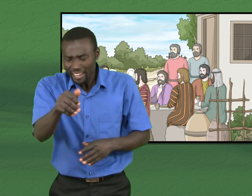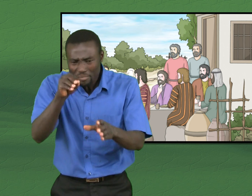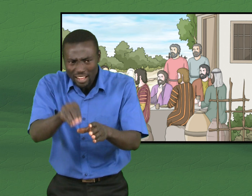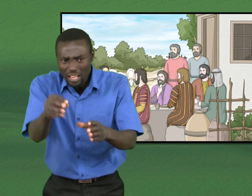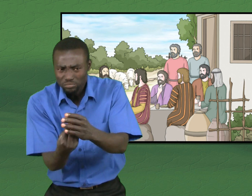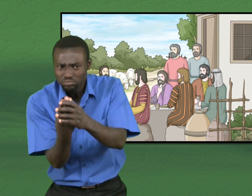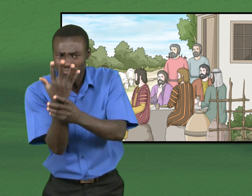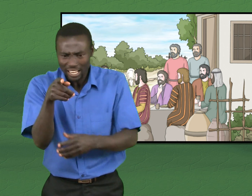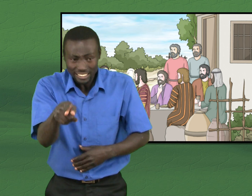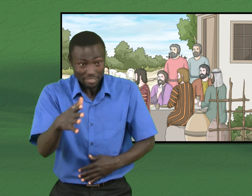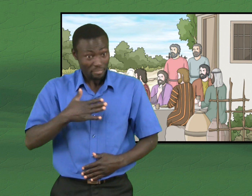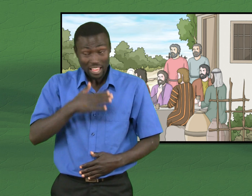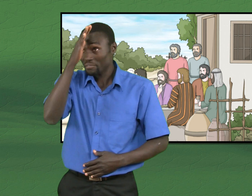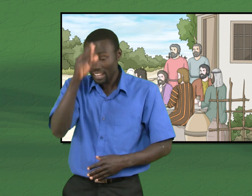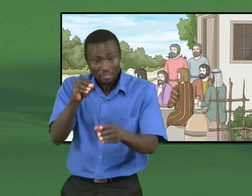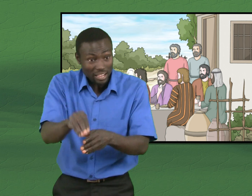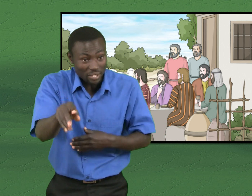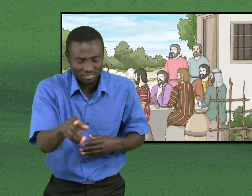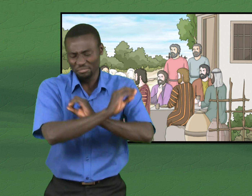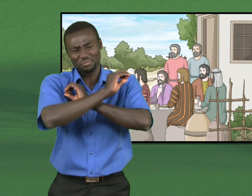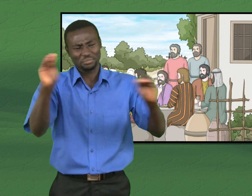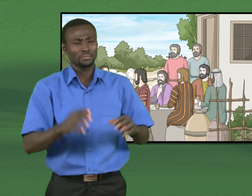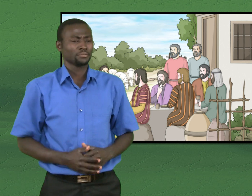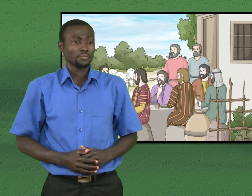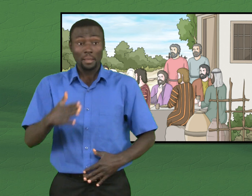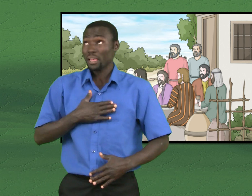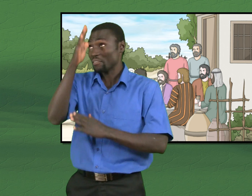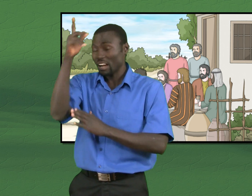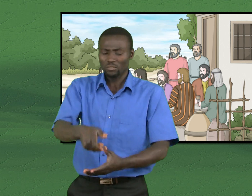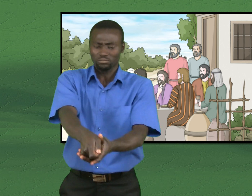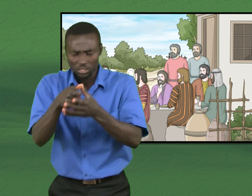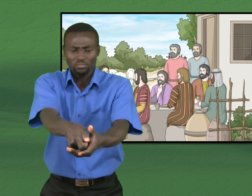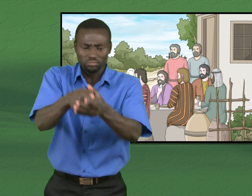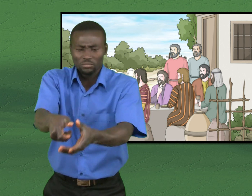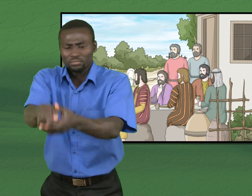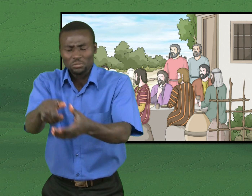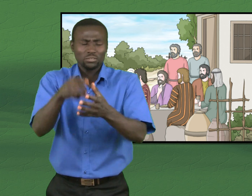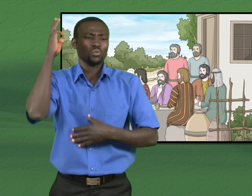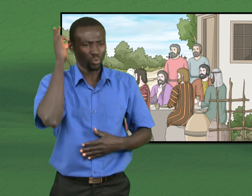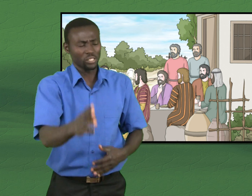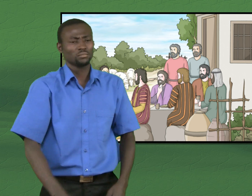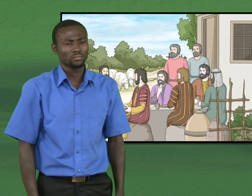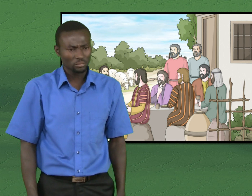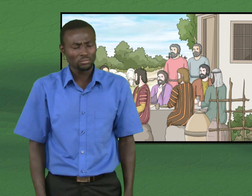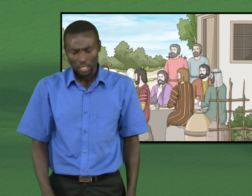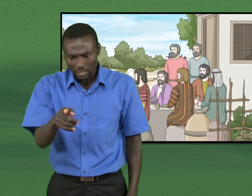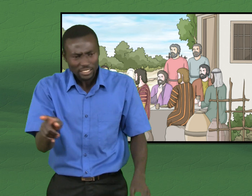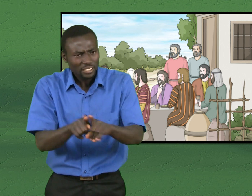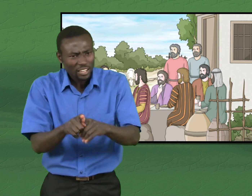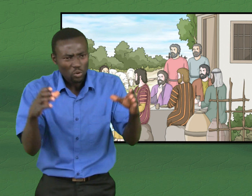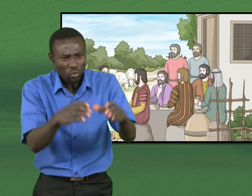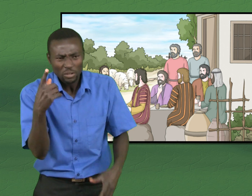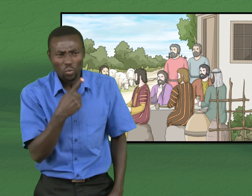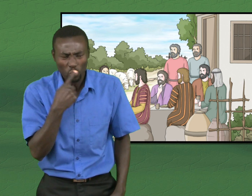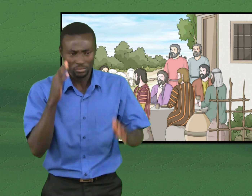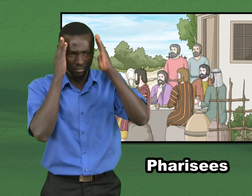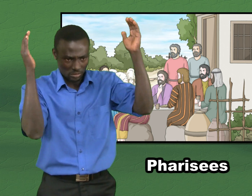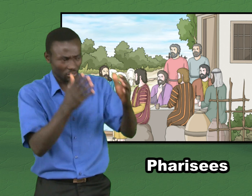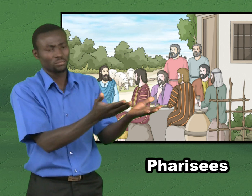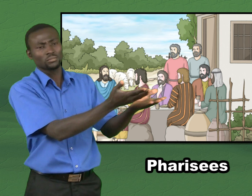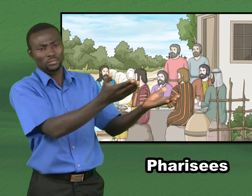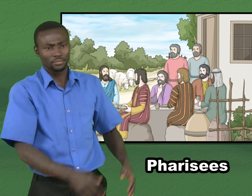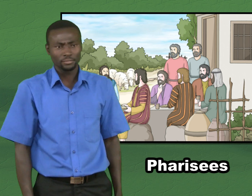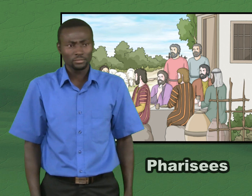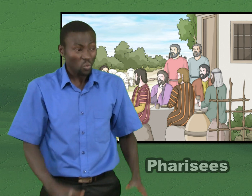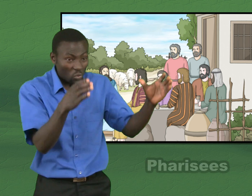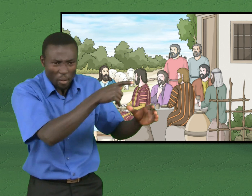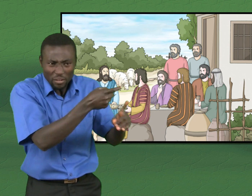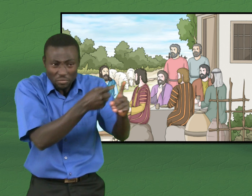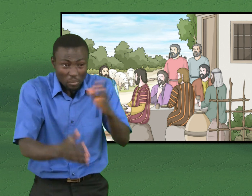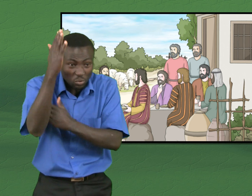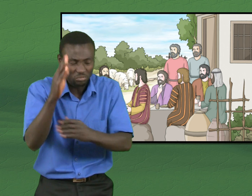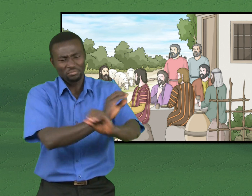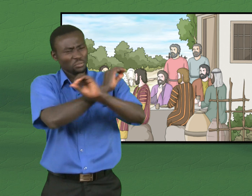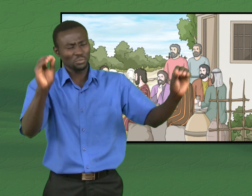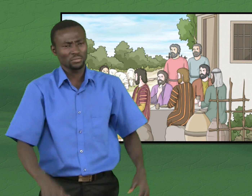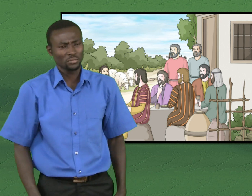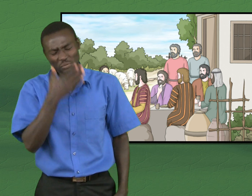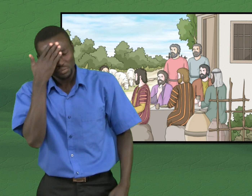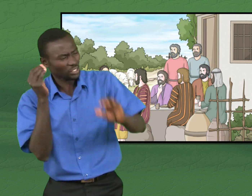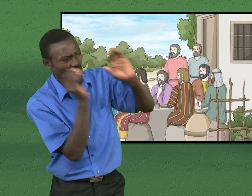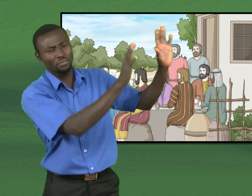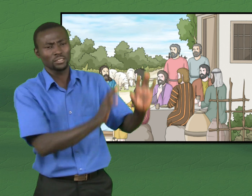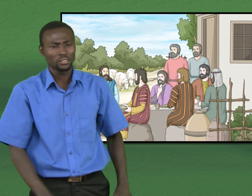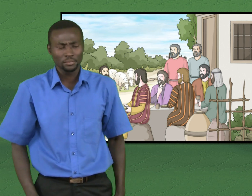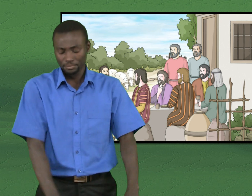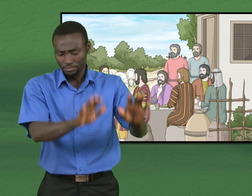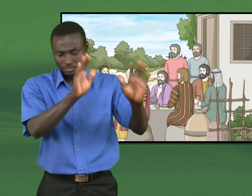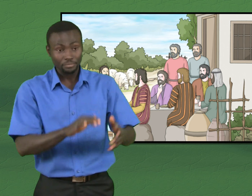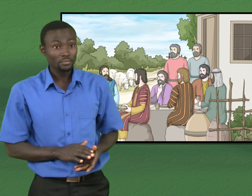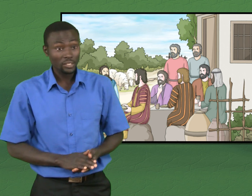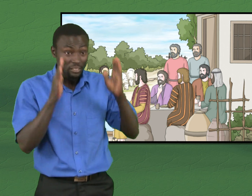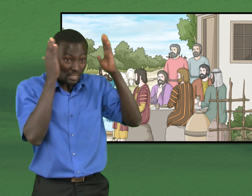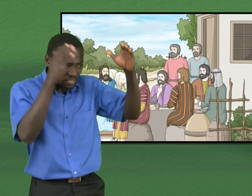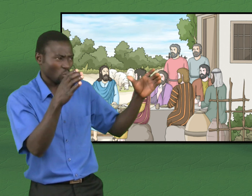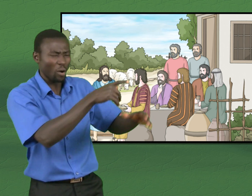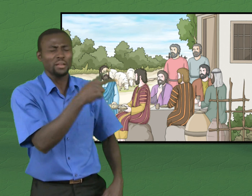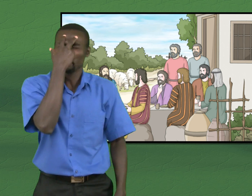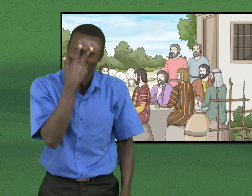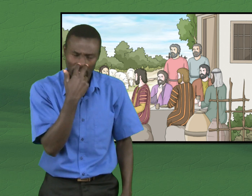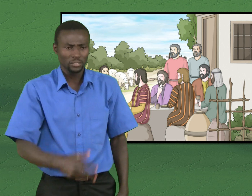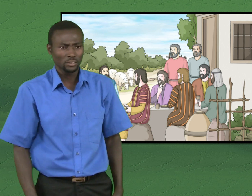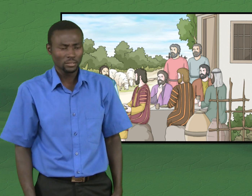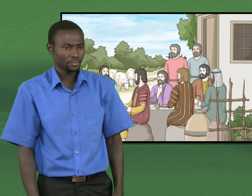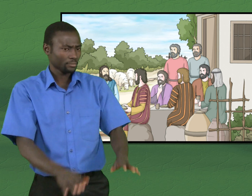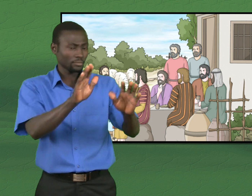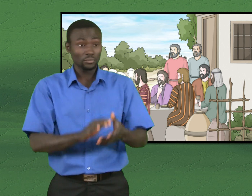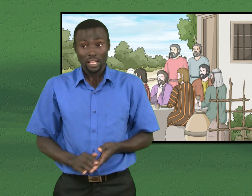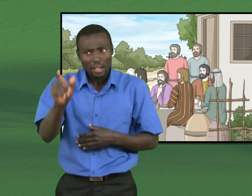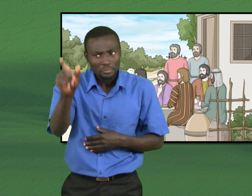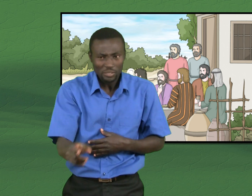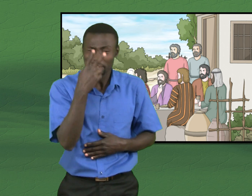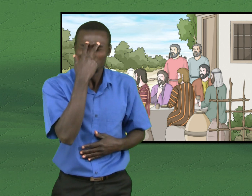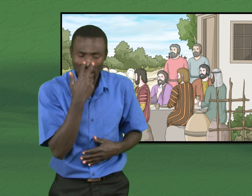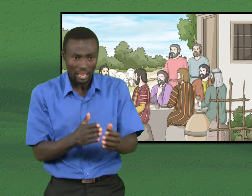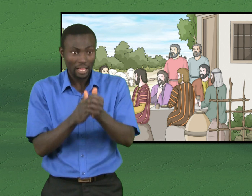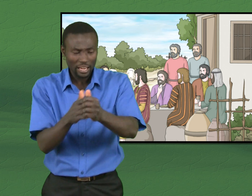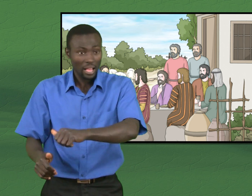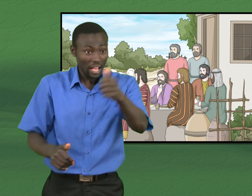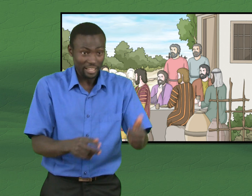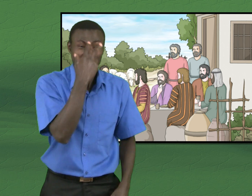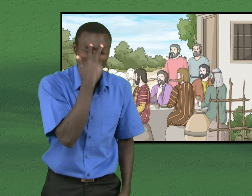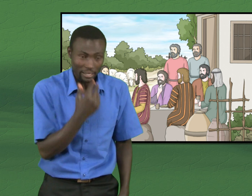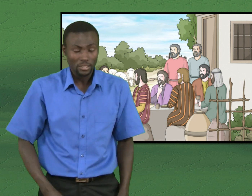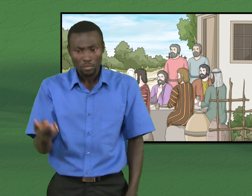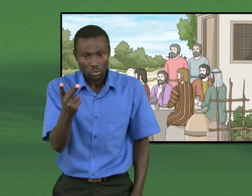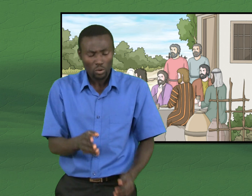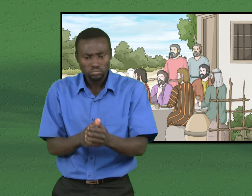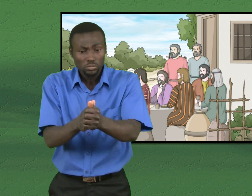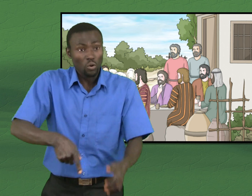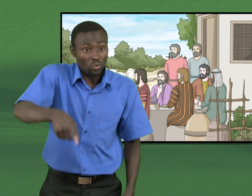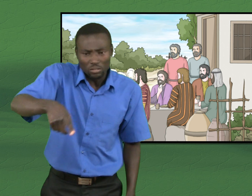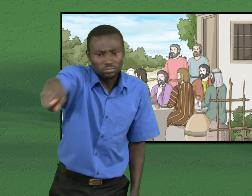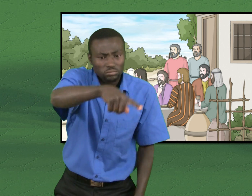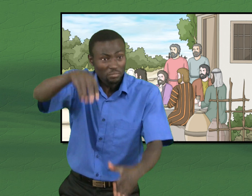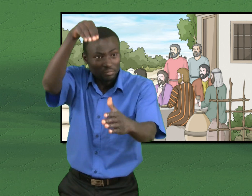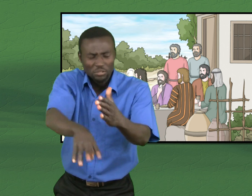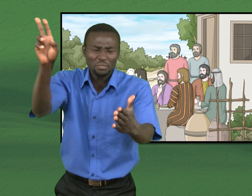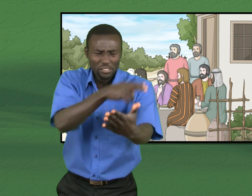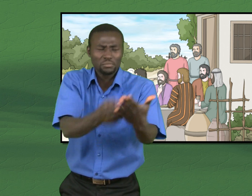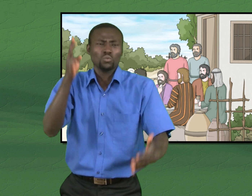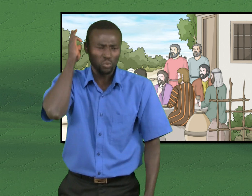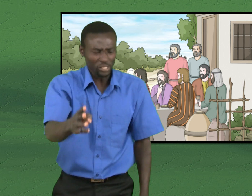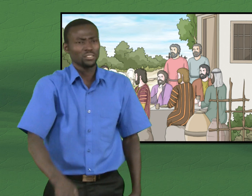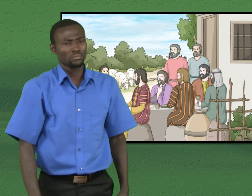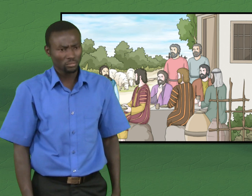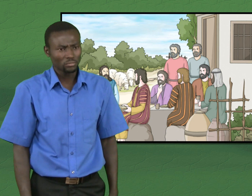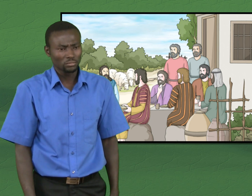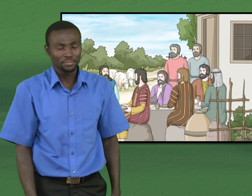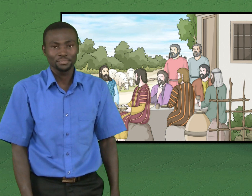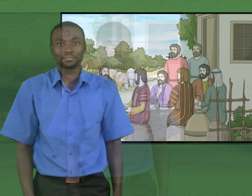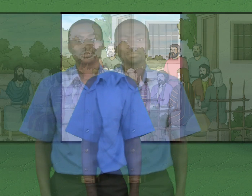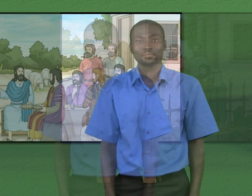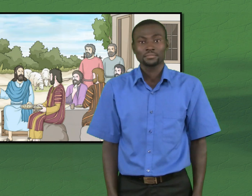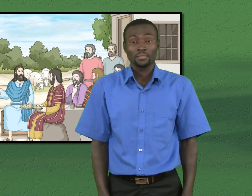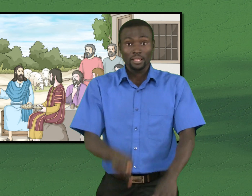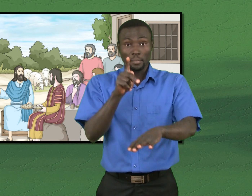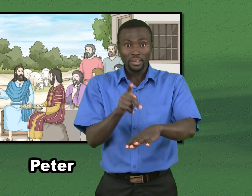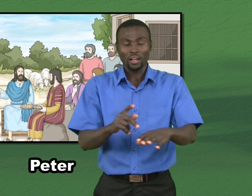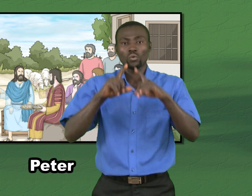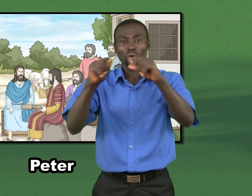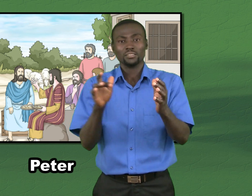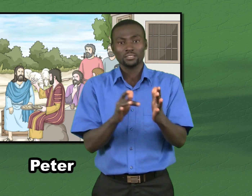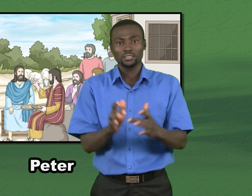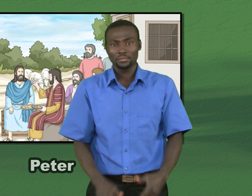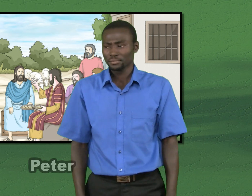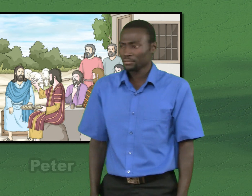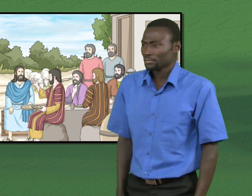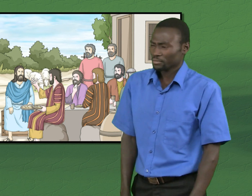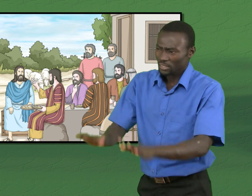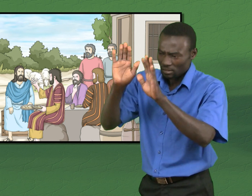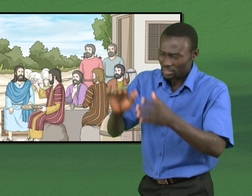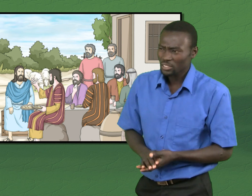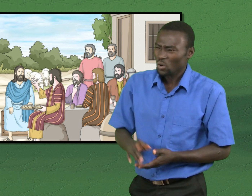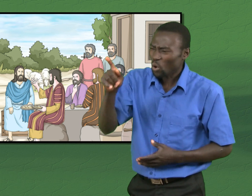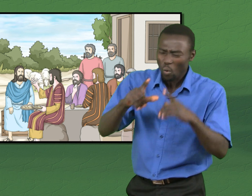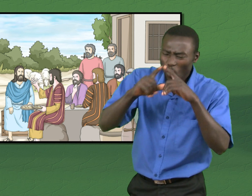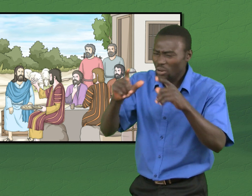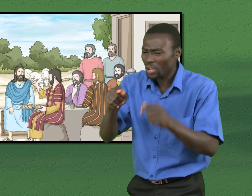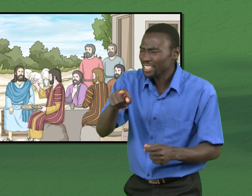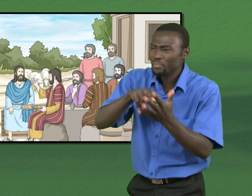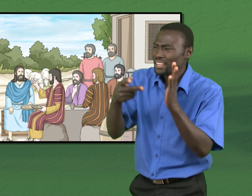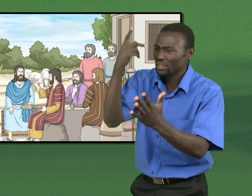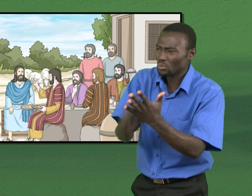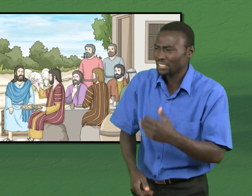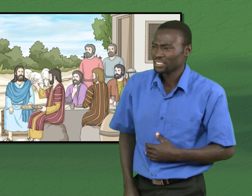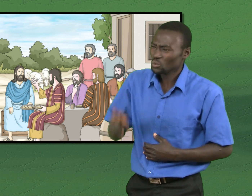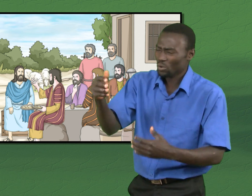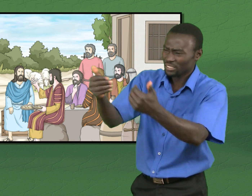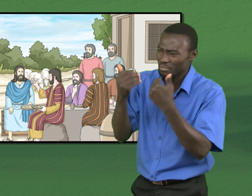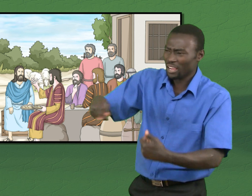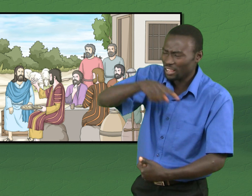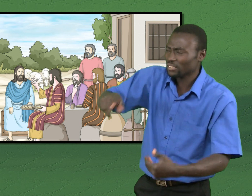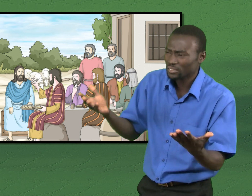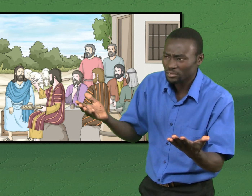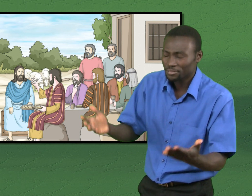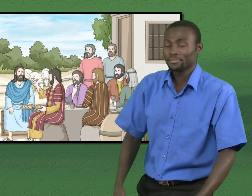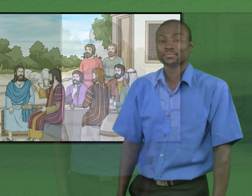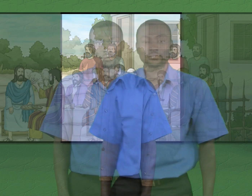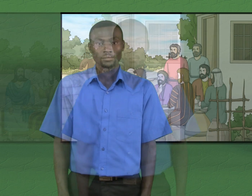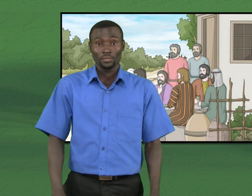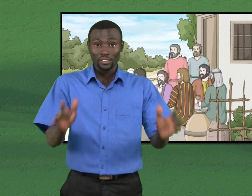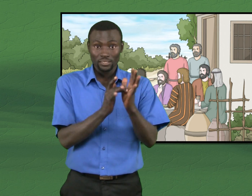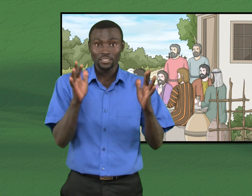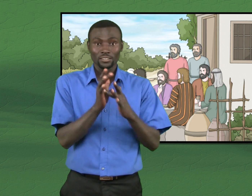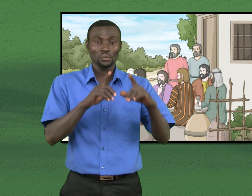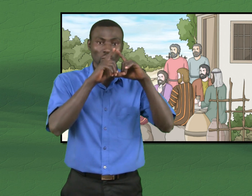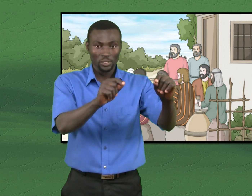Disregard them! They are blind guides. If a blind man leads a blind man, both will fall into a pit.” Peter said to Him, “Explain this parable to us.” “Do you still not understand?” Jesus asked.